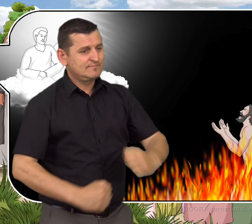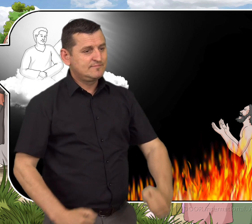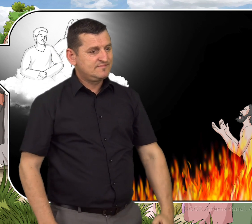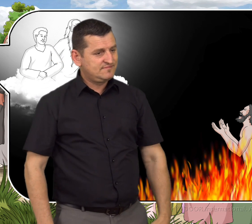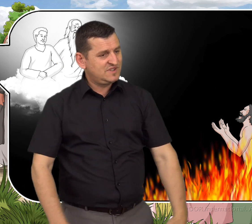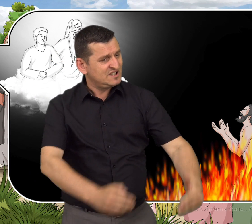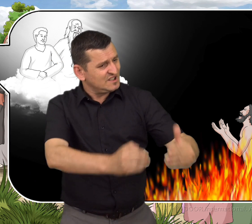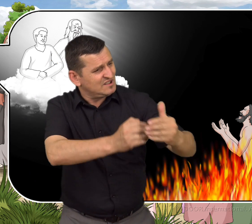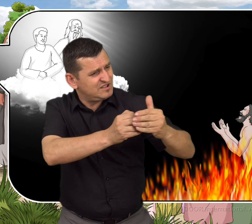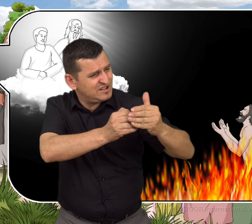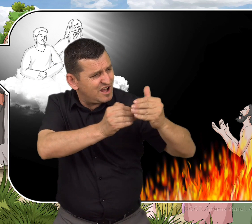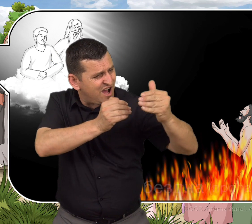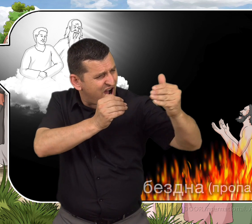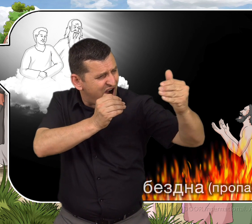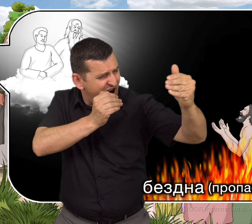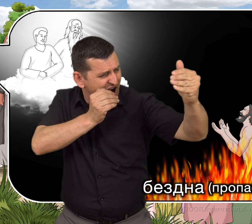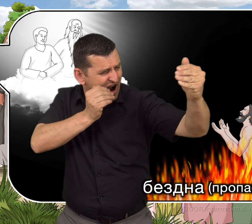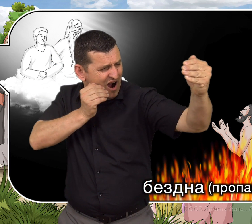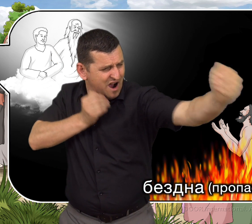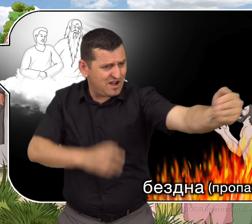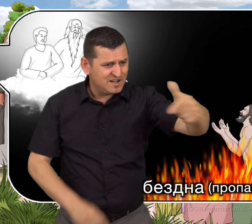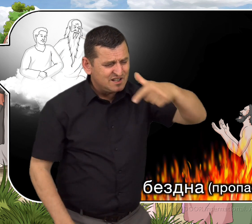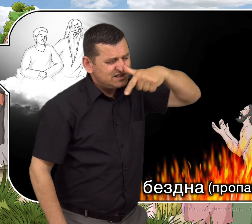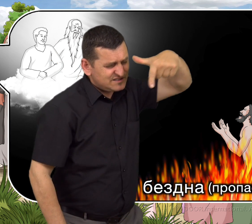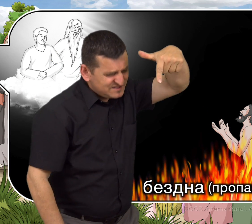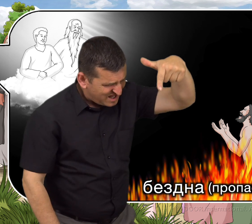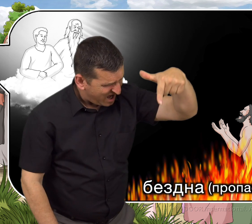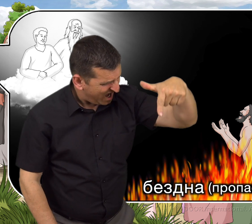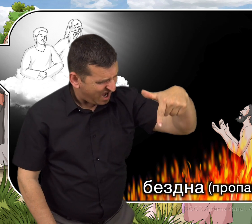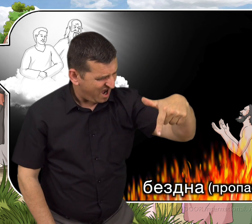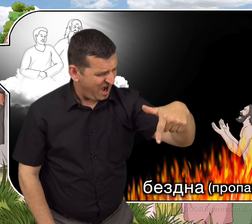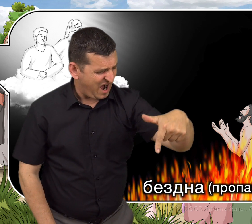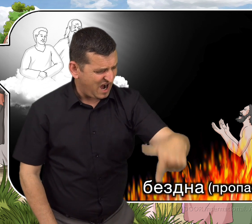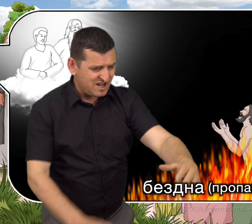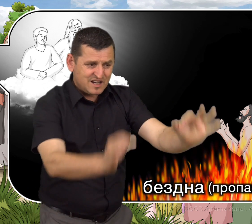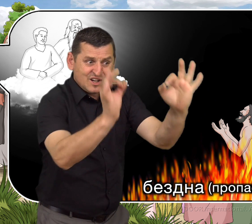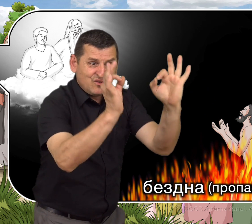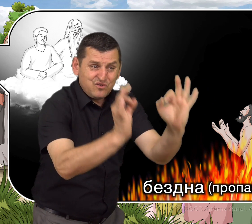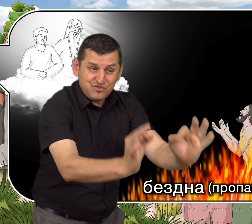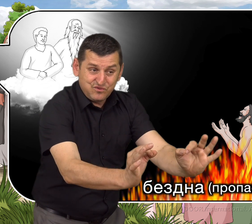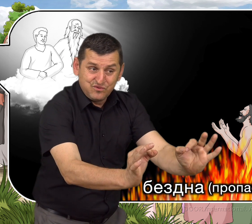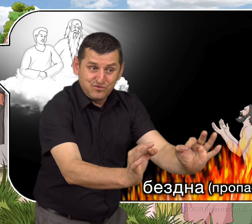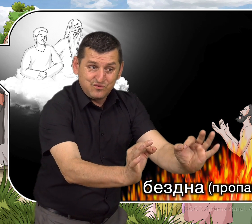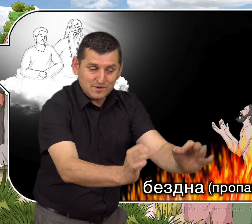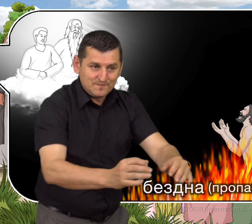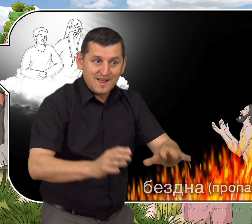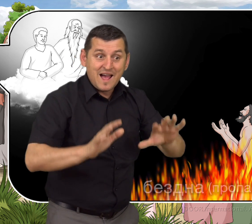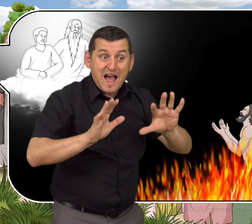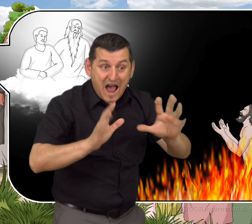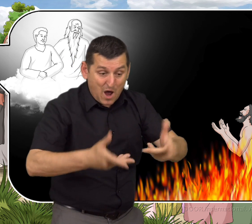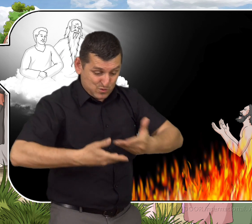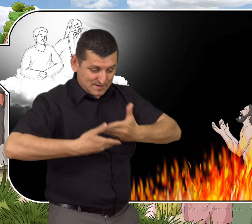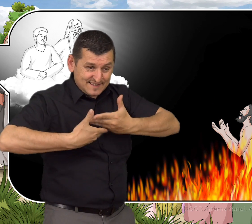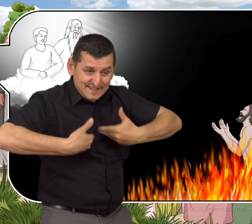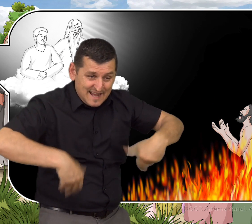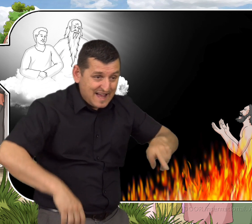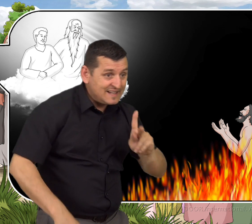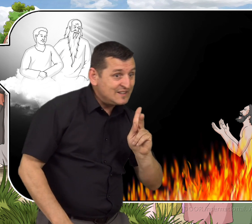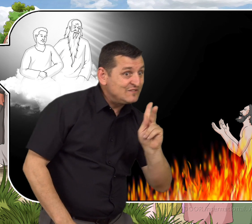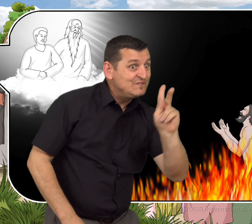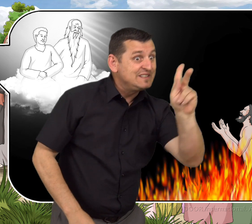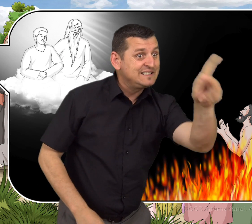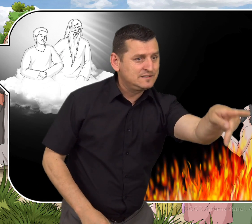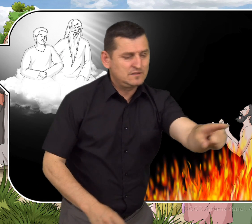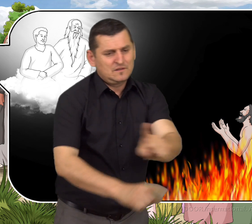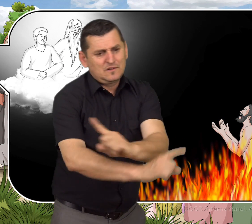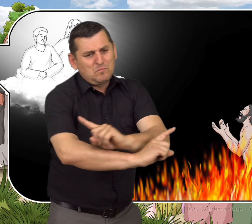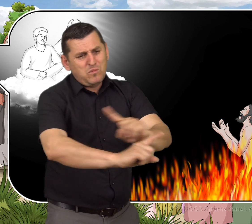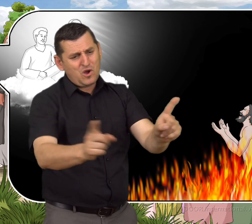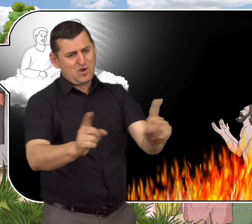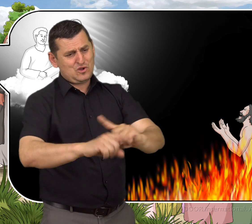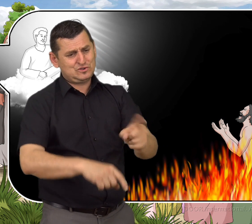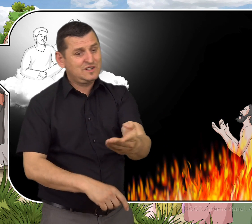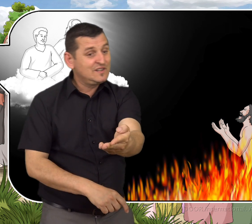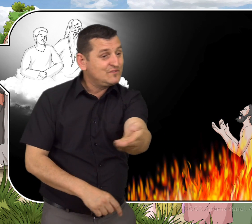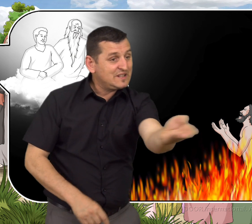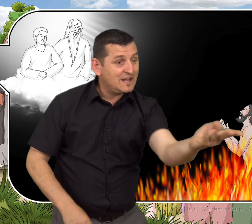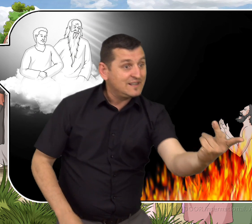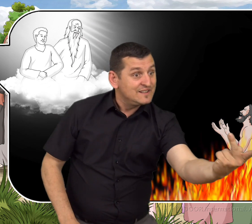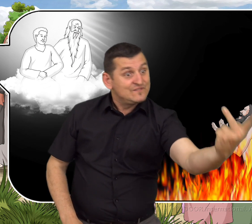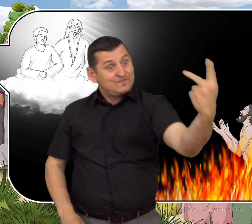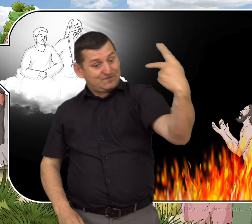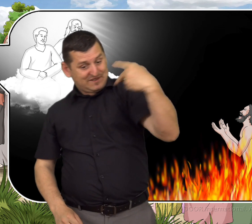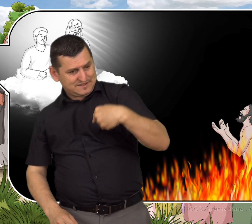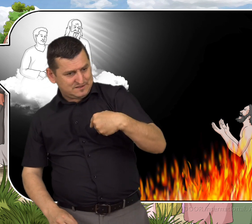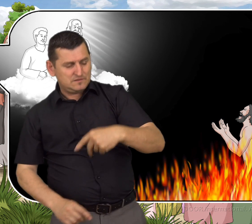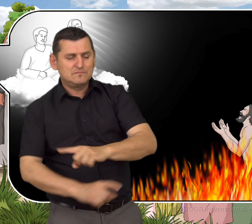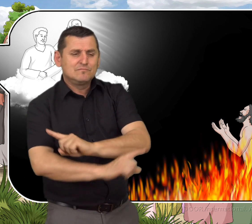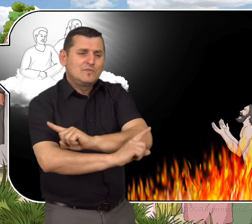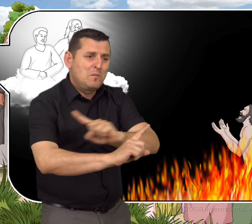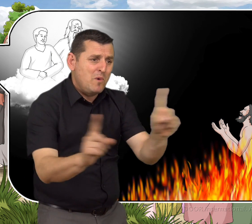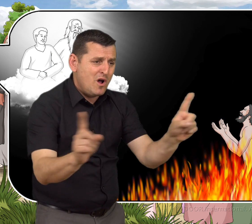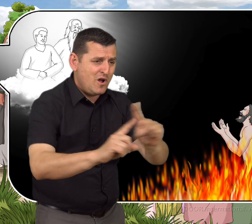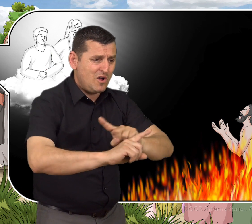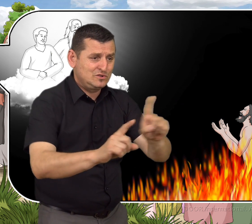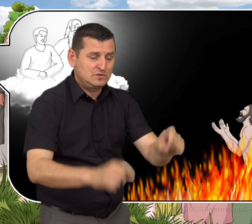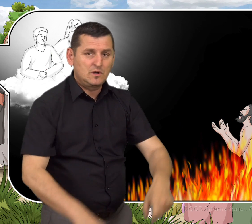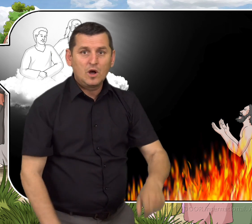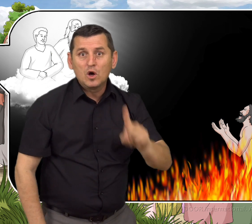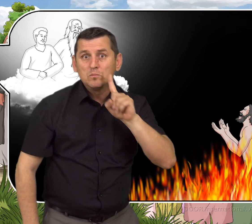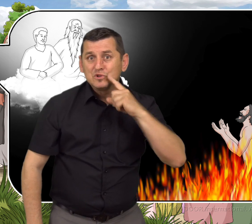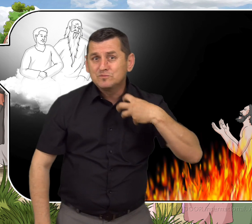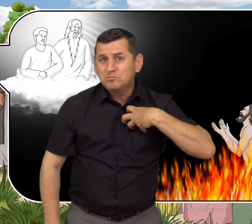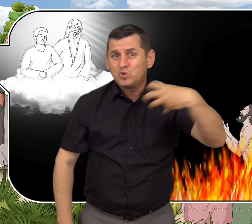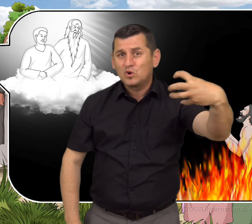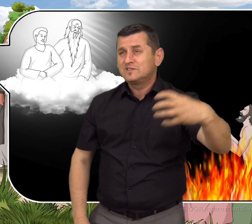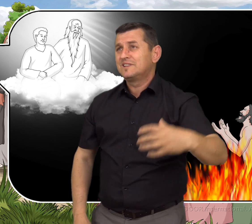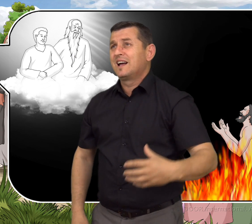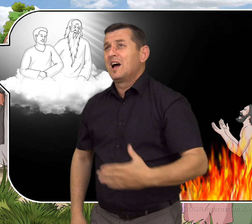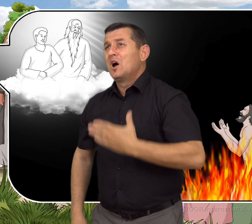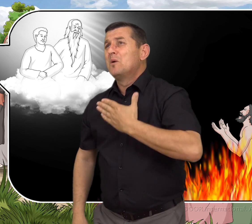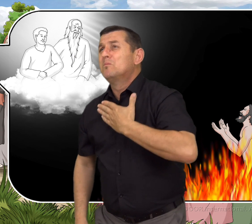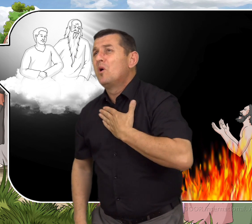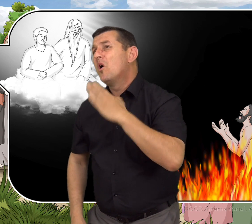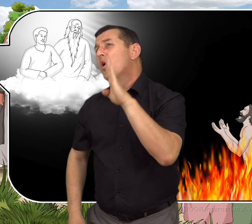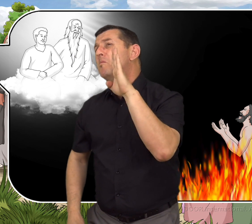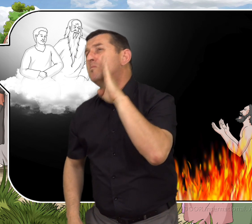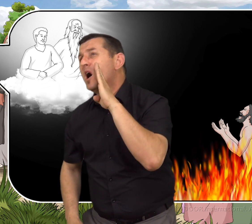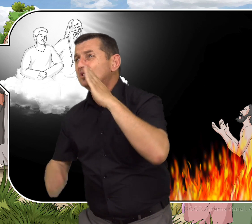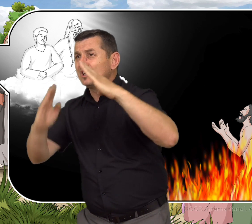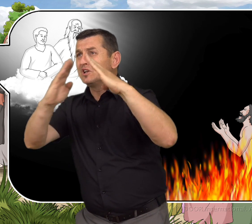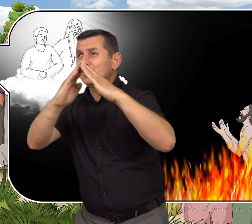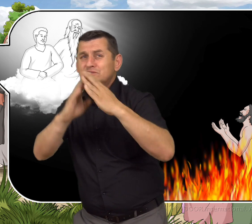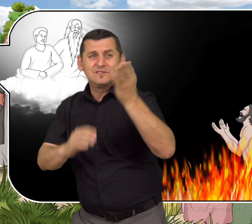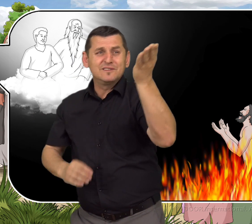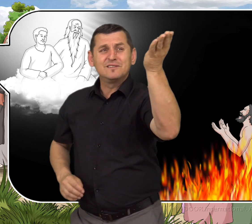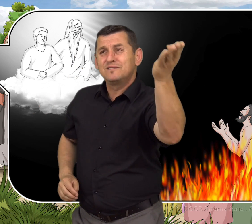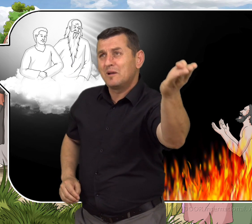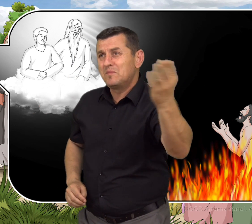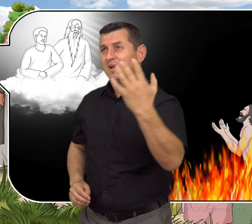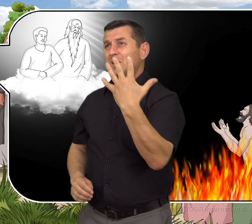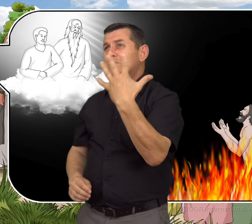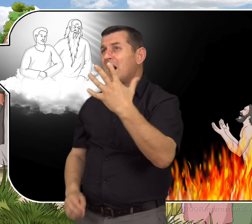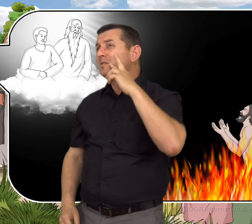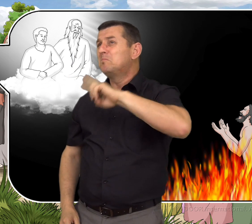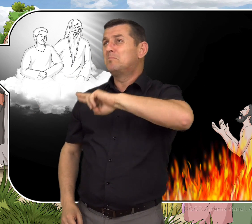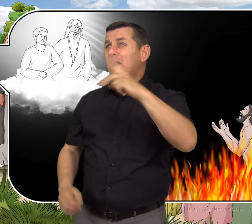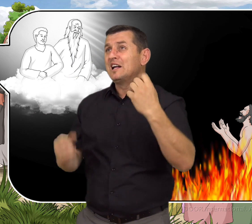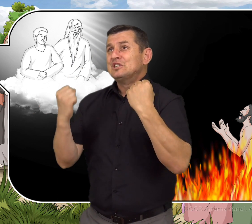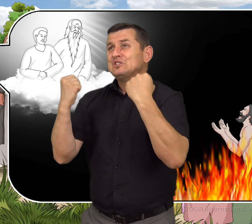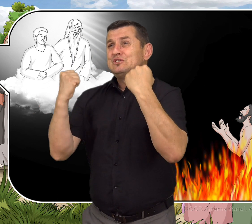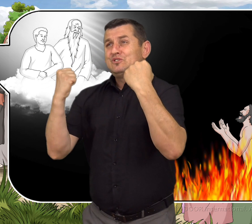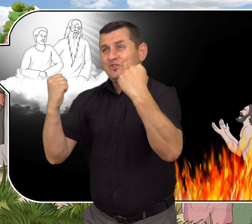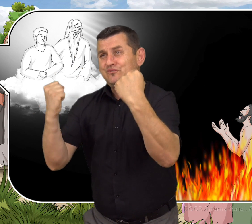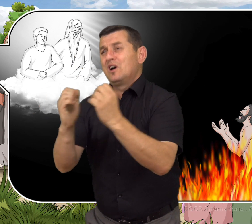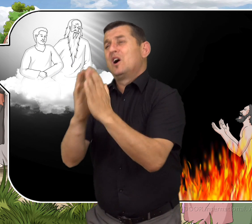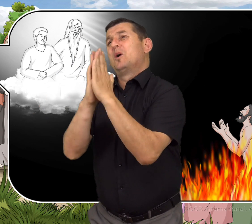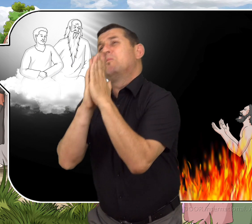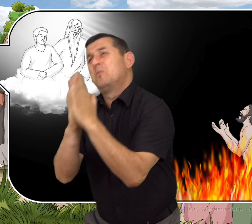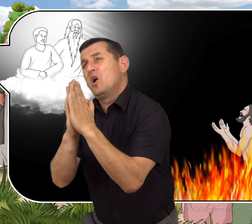And besides all this, a great chasm has been fixed between us and you, so that even those who wish cannot cross from here to you, nor can anyone cross from there to us.’